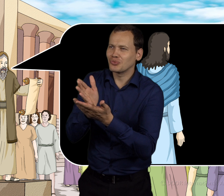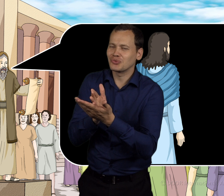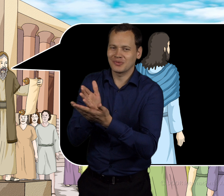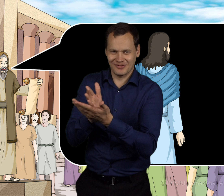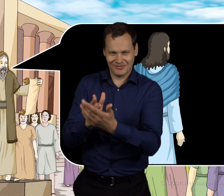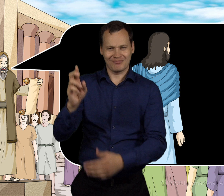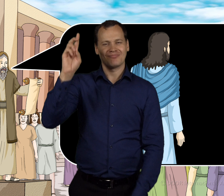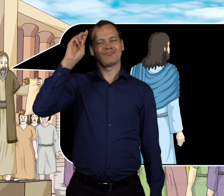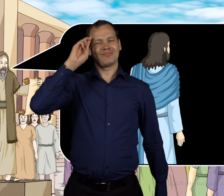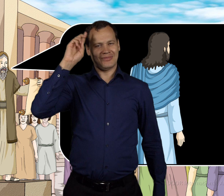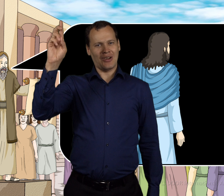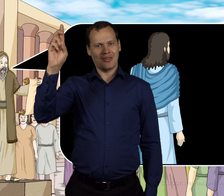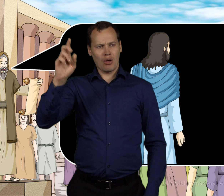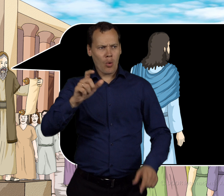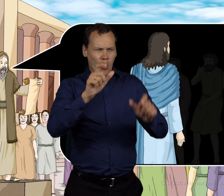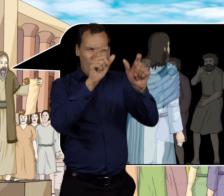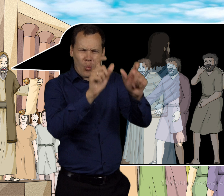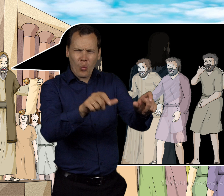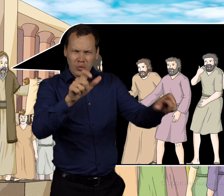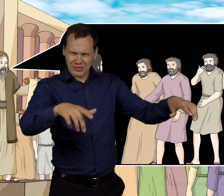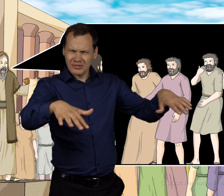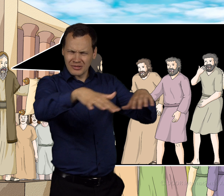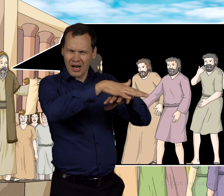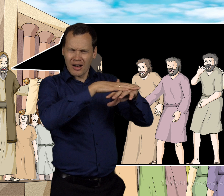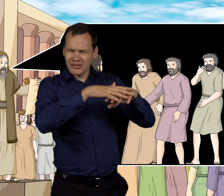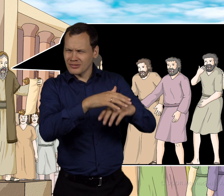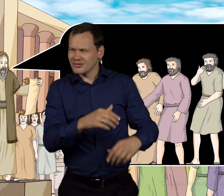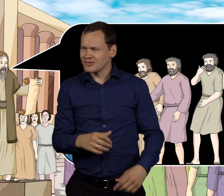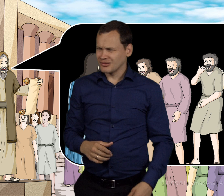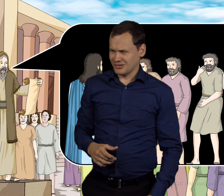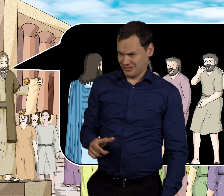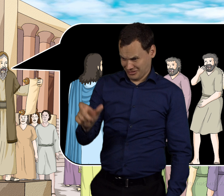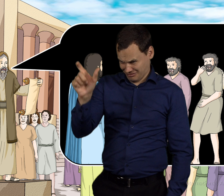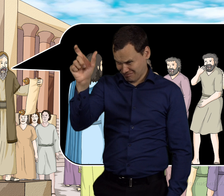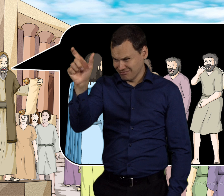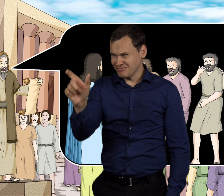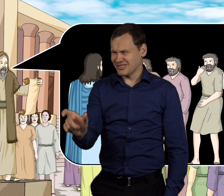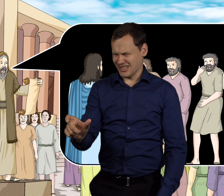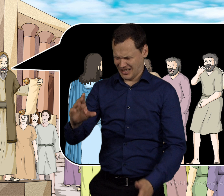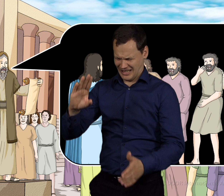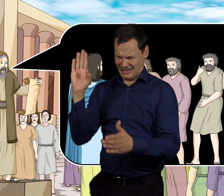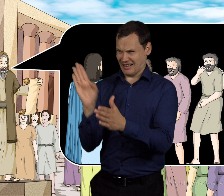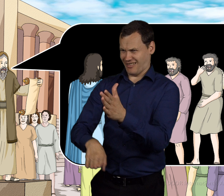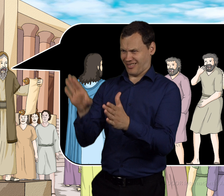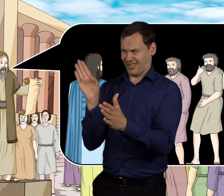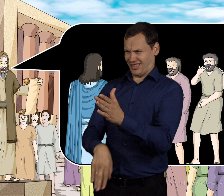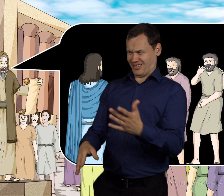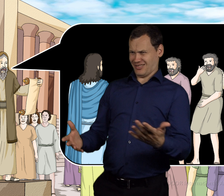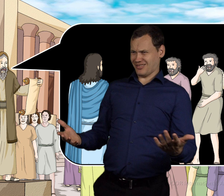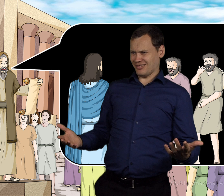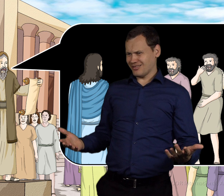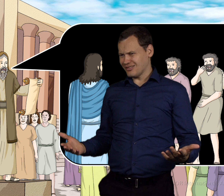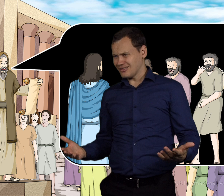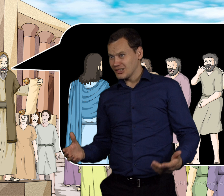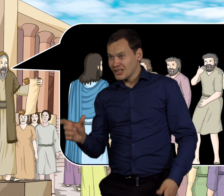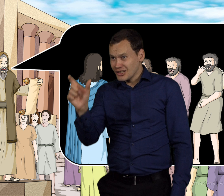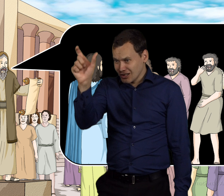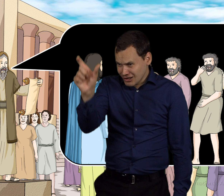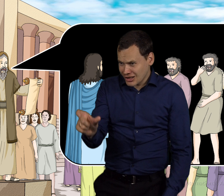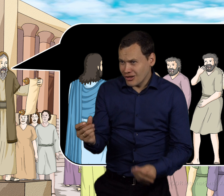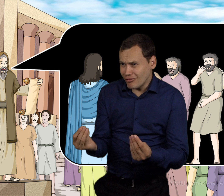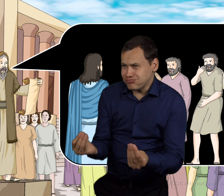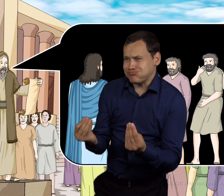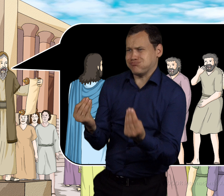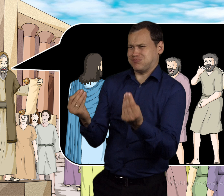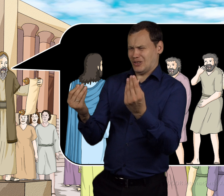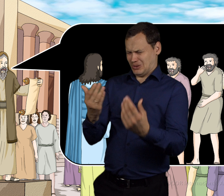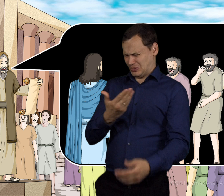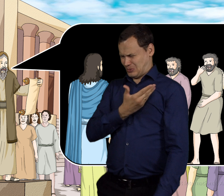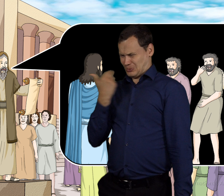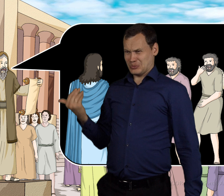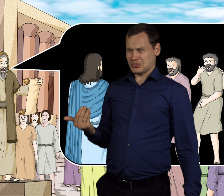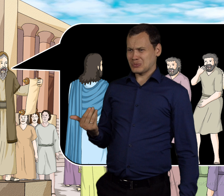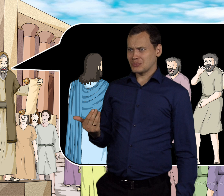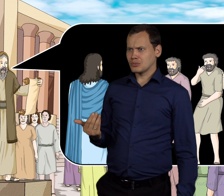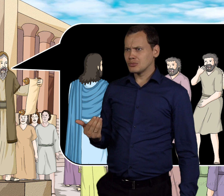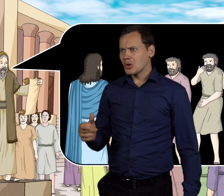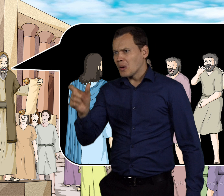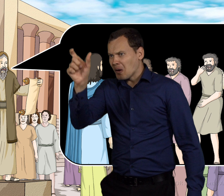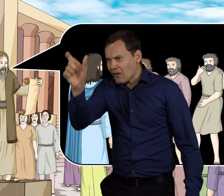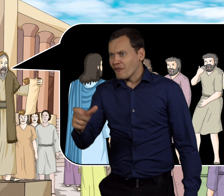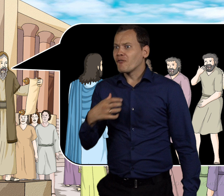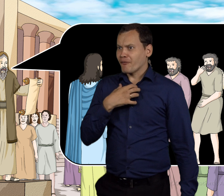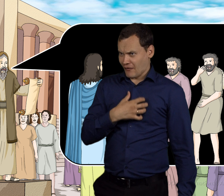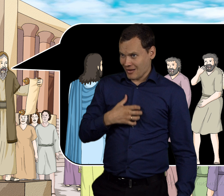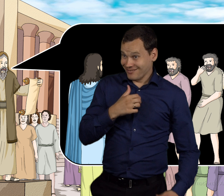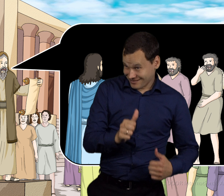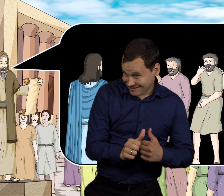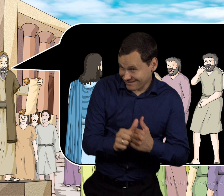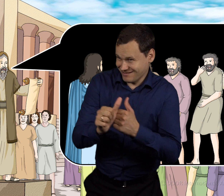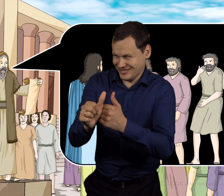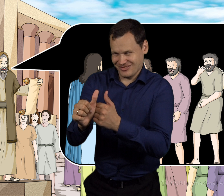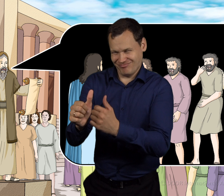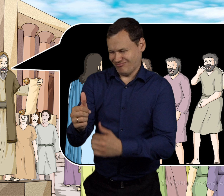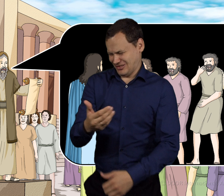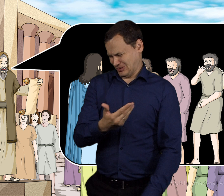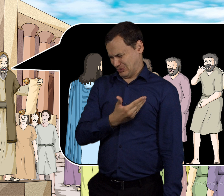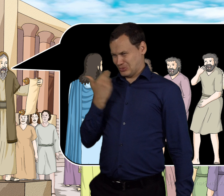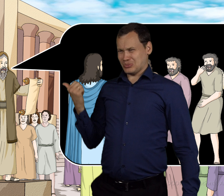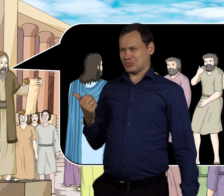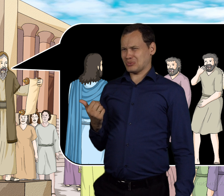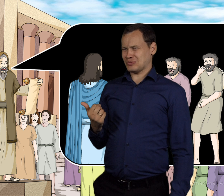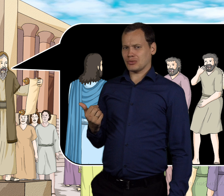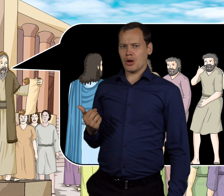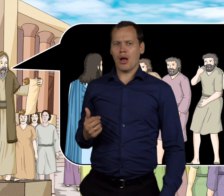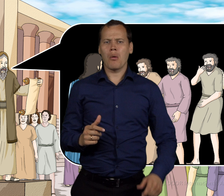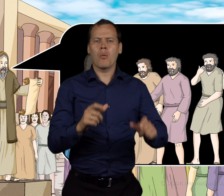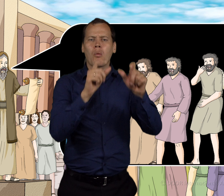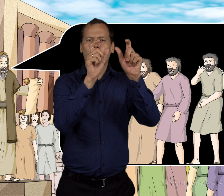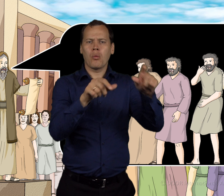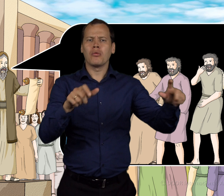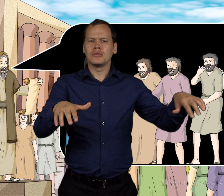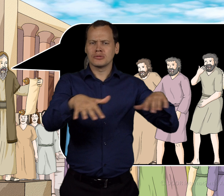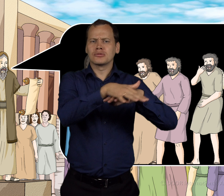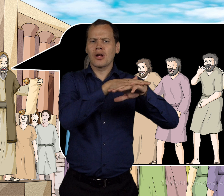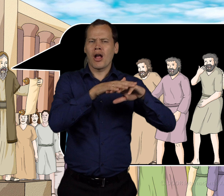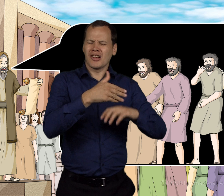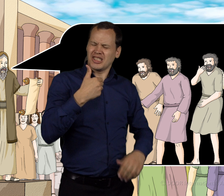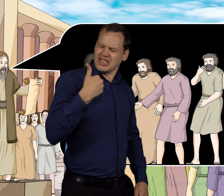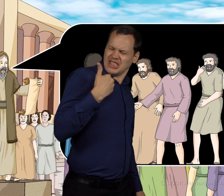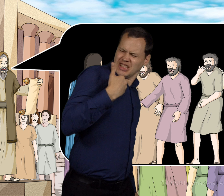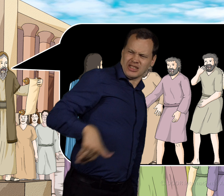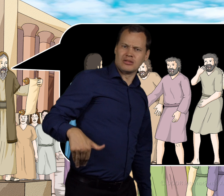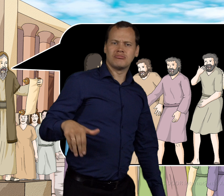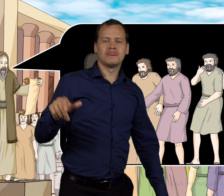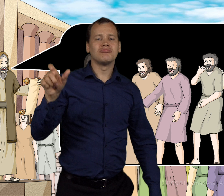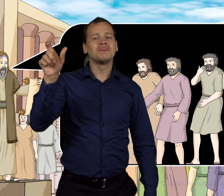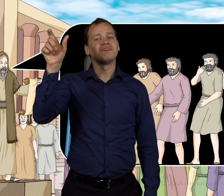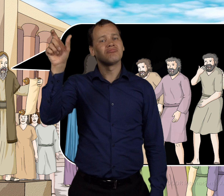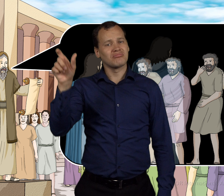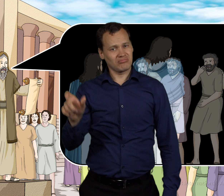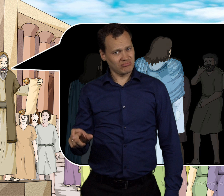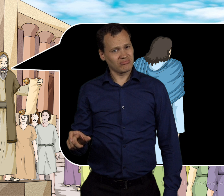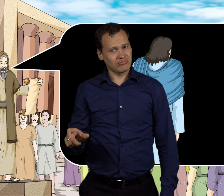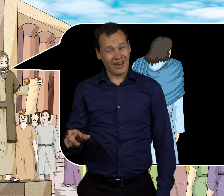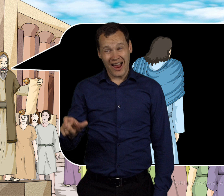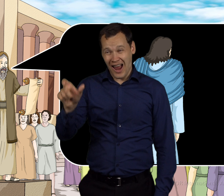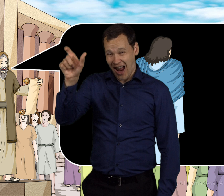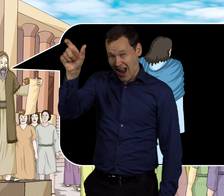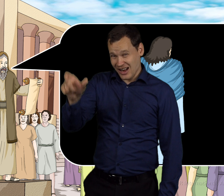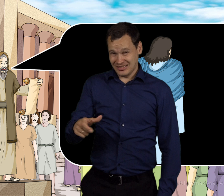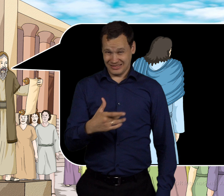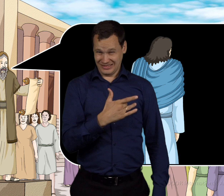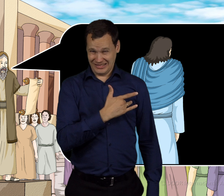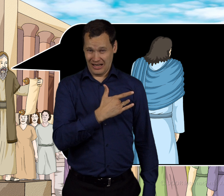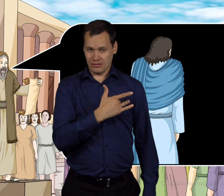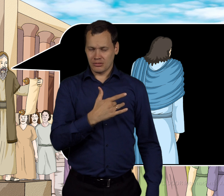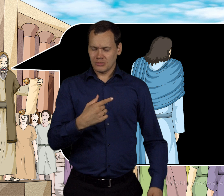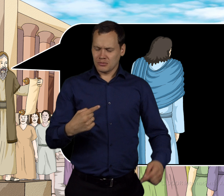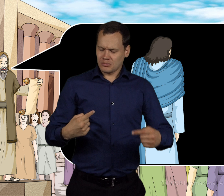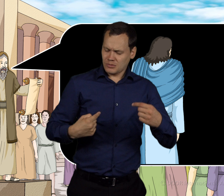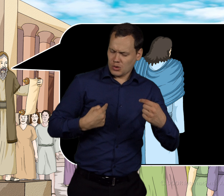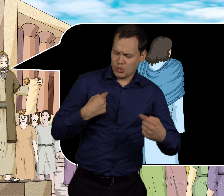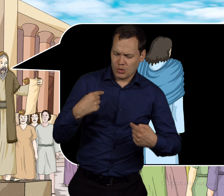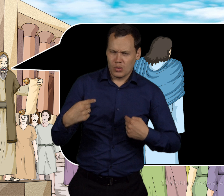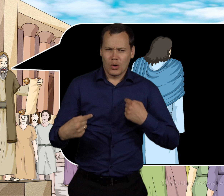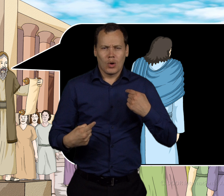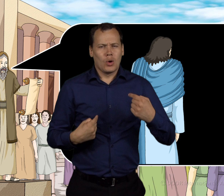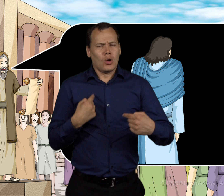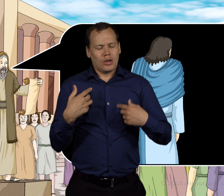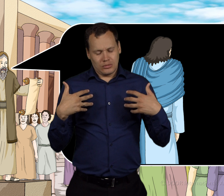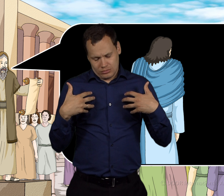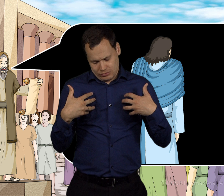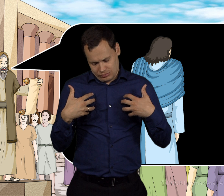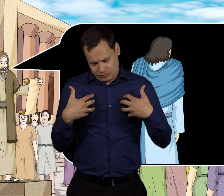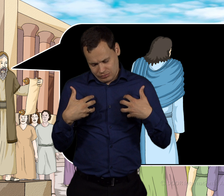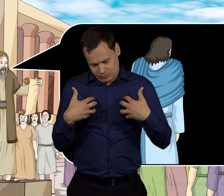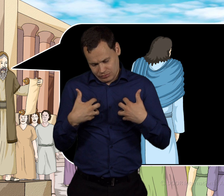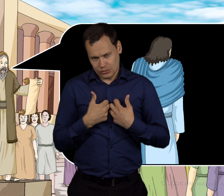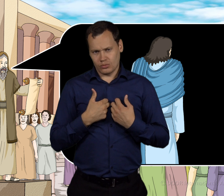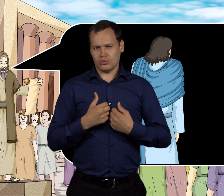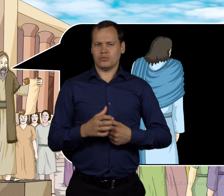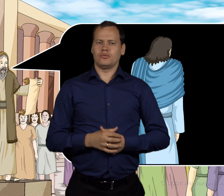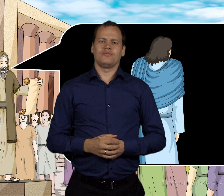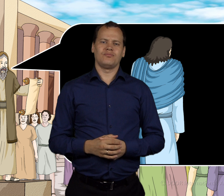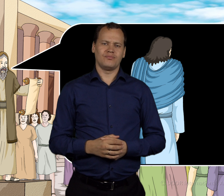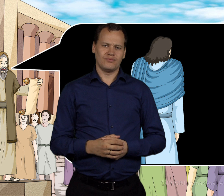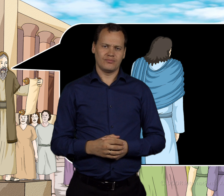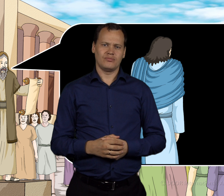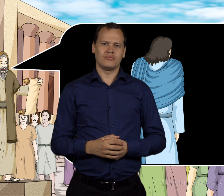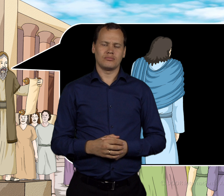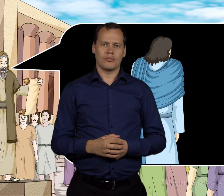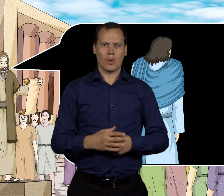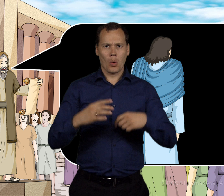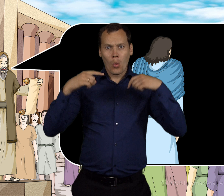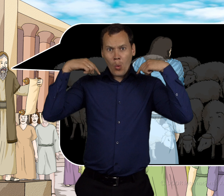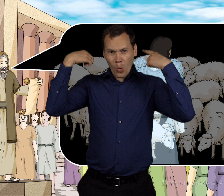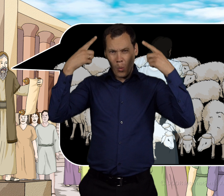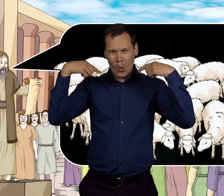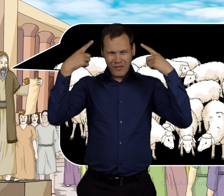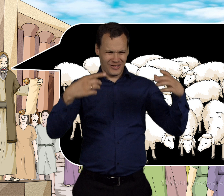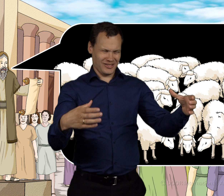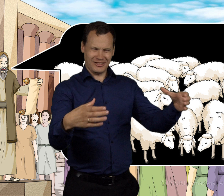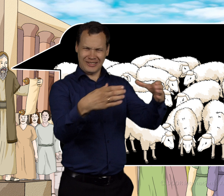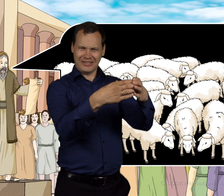He was despised and rejected by men, a man of sorrows, acquainted with grief. Like one from whom men hide their faces, He was despised, and we esteemed Him not. Surely He took on our infirmities and carried our sorrows; yet we considered Him stricken by God, struck down and afflicted. But He was pierced for our transgressions, He was crushed for our iniquities; the punishment that brought us peace was upon Him, and by His stripes we are healed.